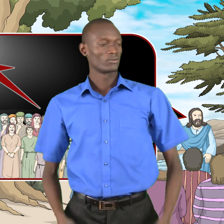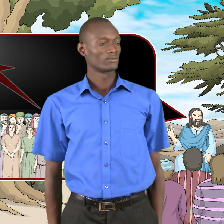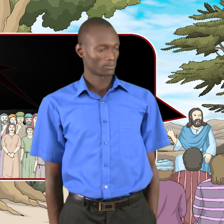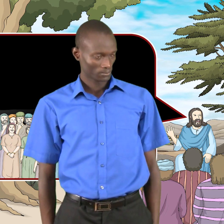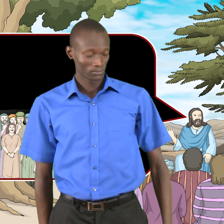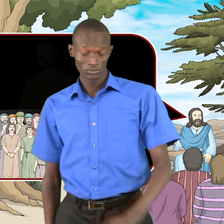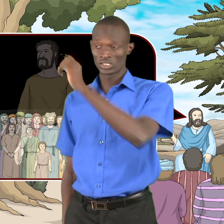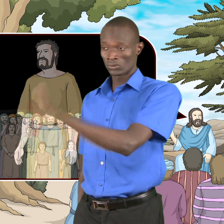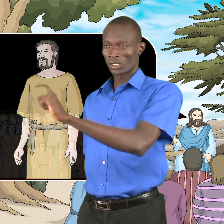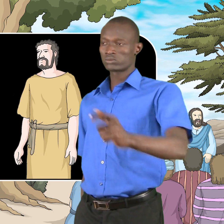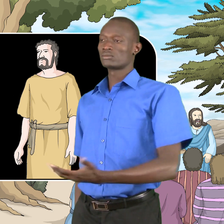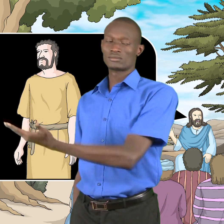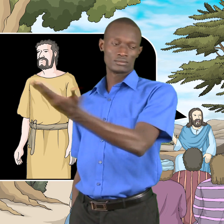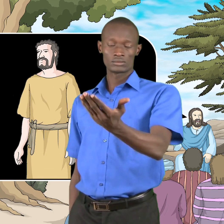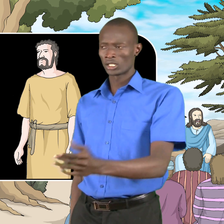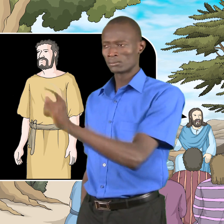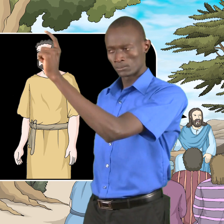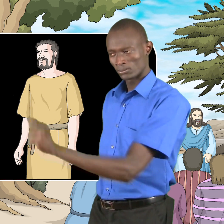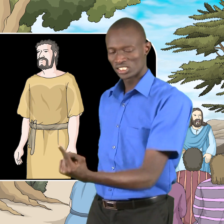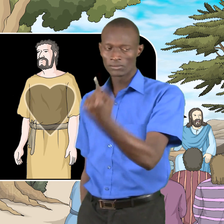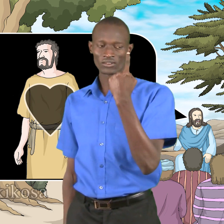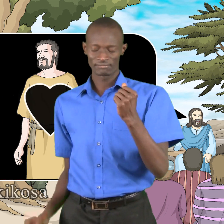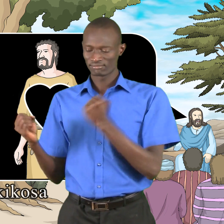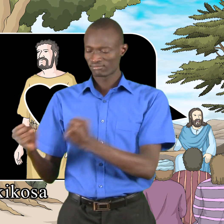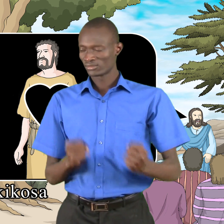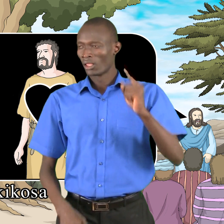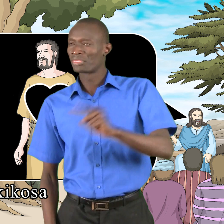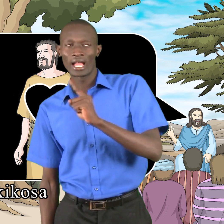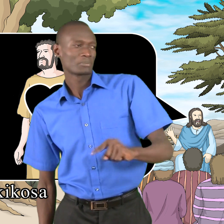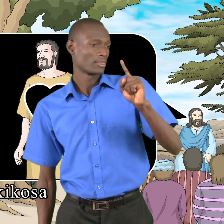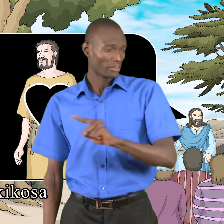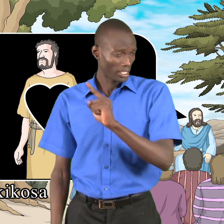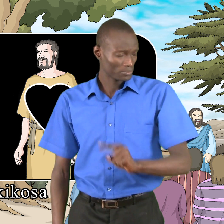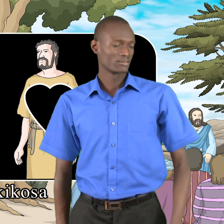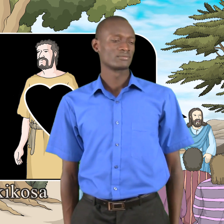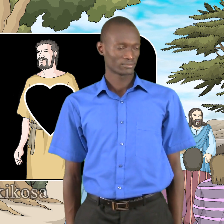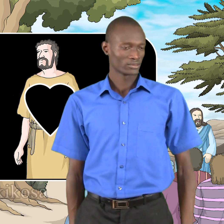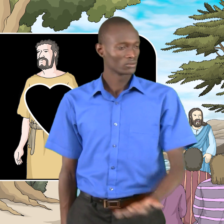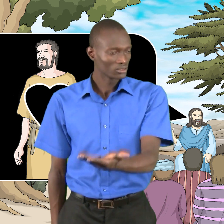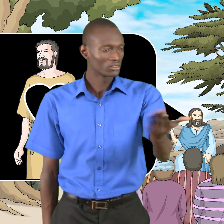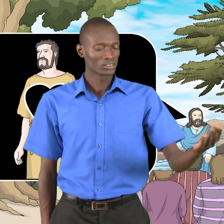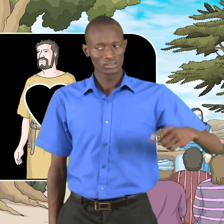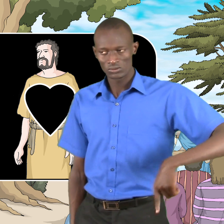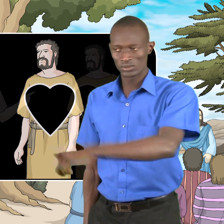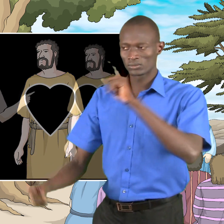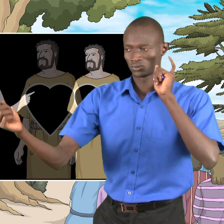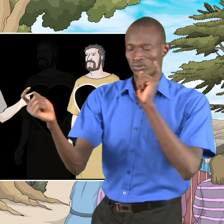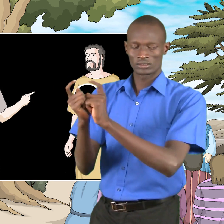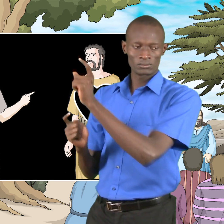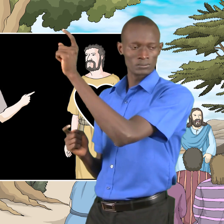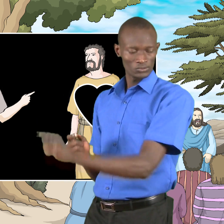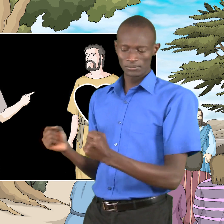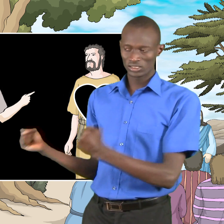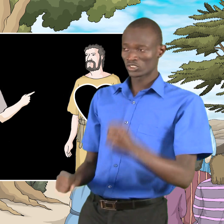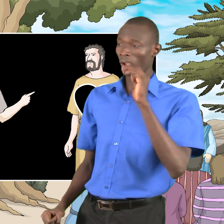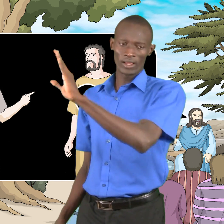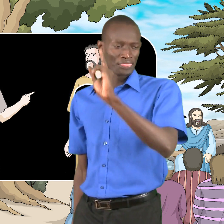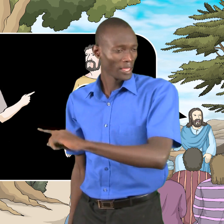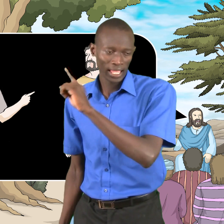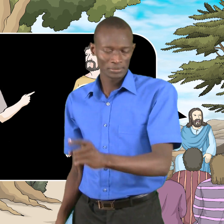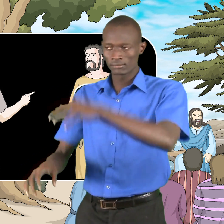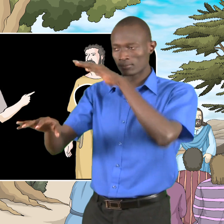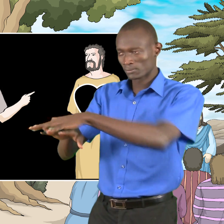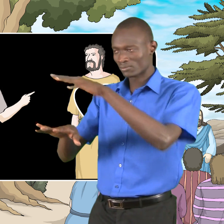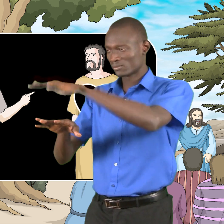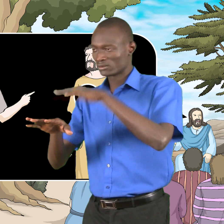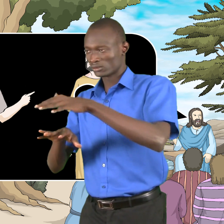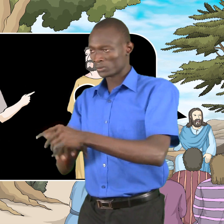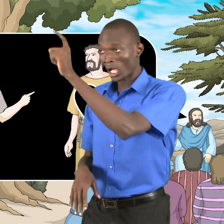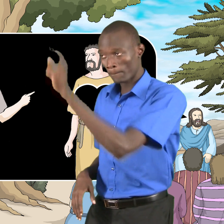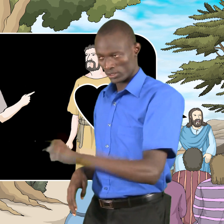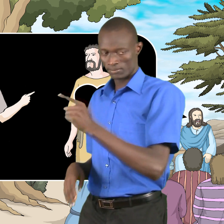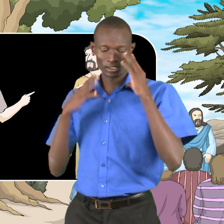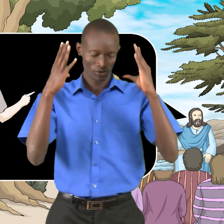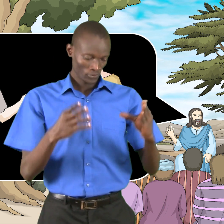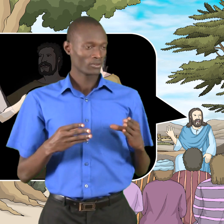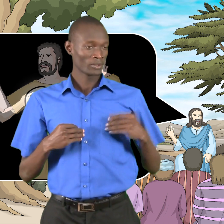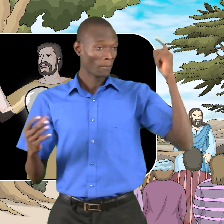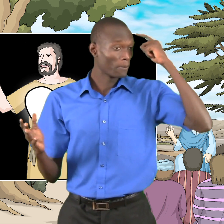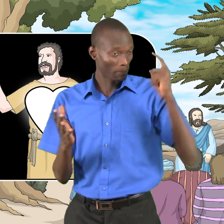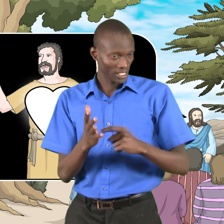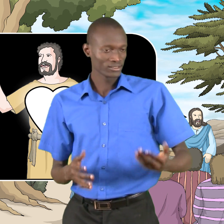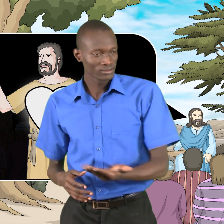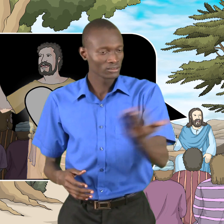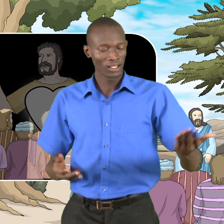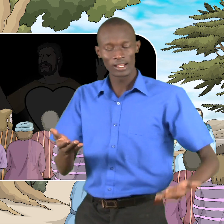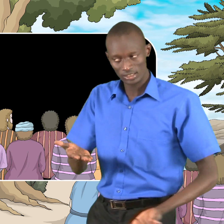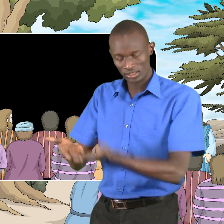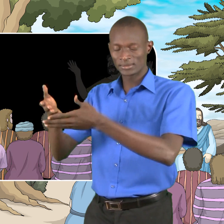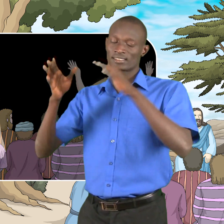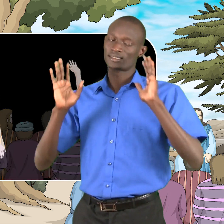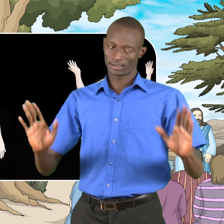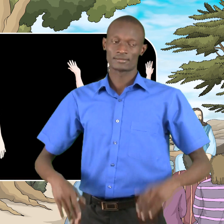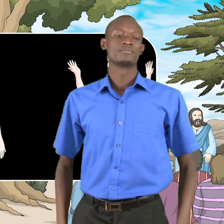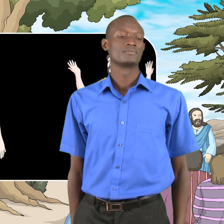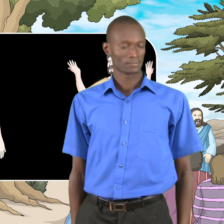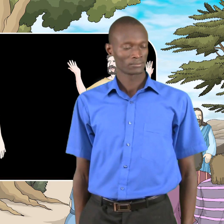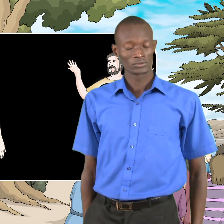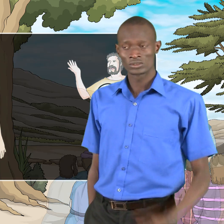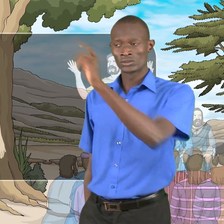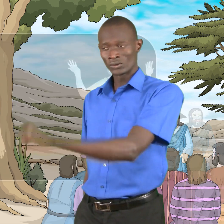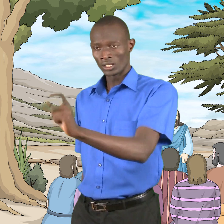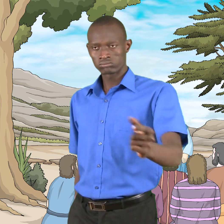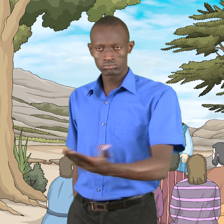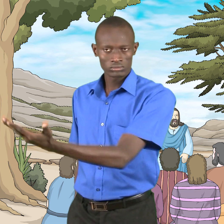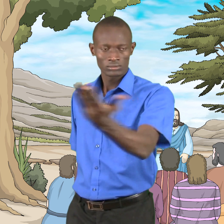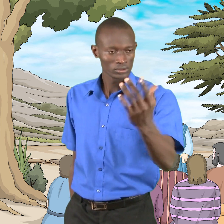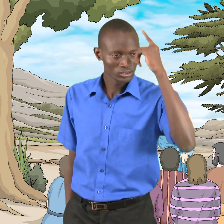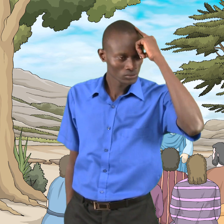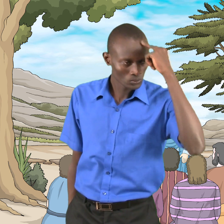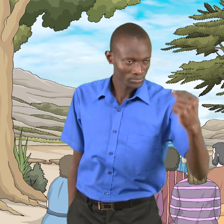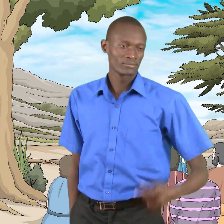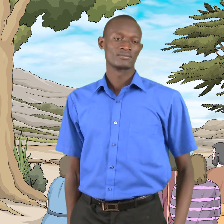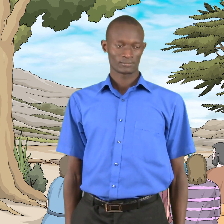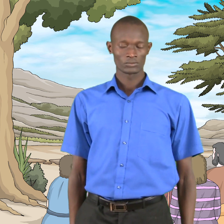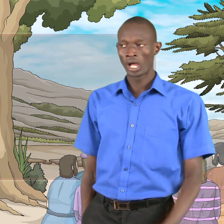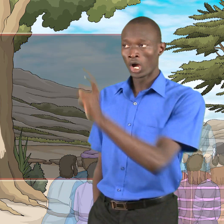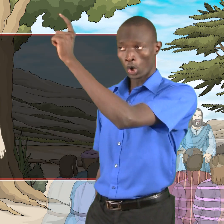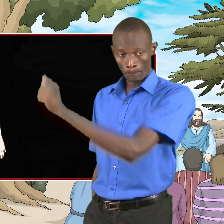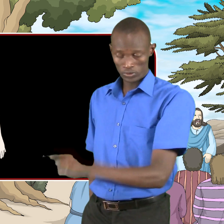If your brother sins against you, go and confront him privately.